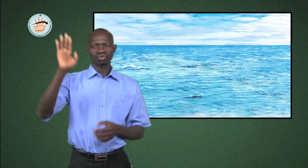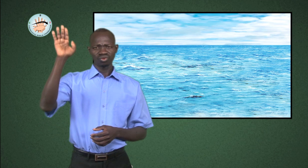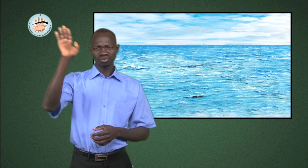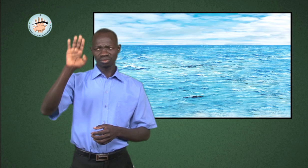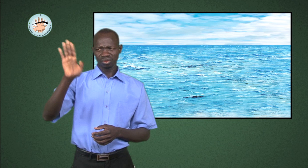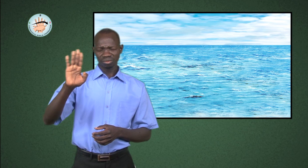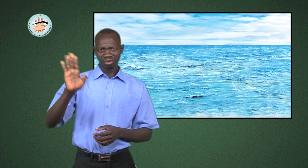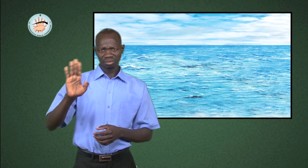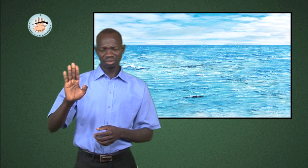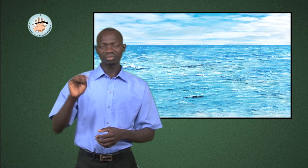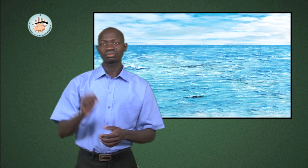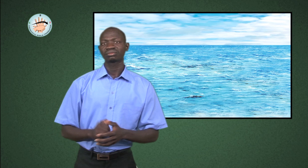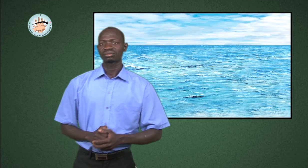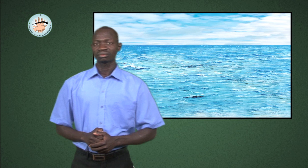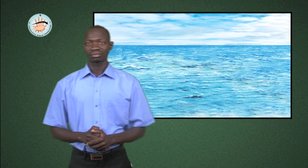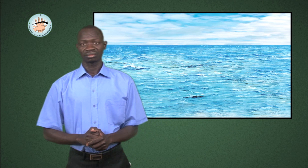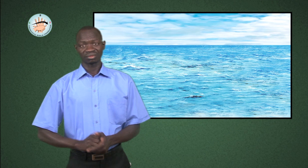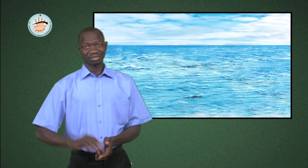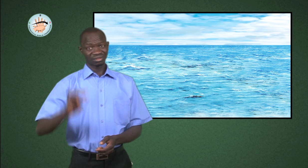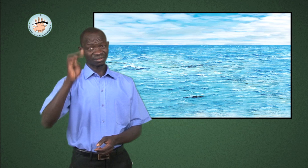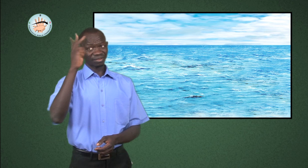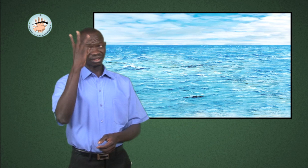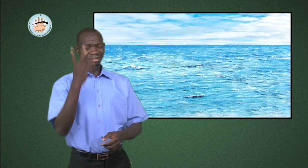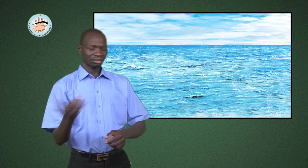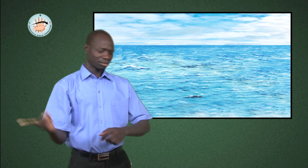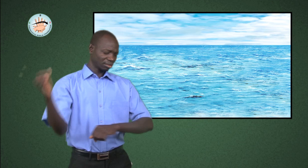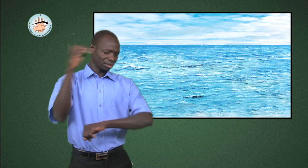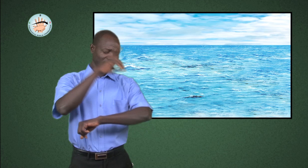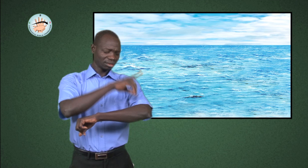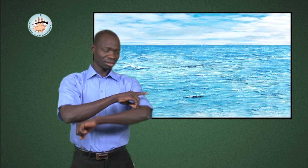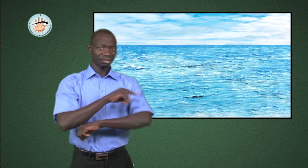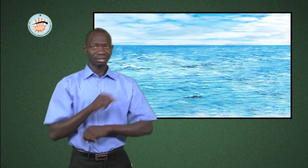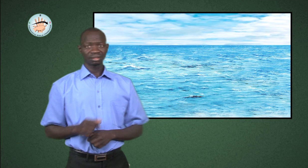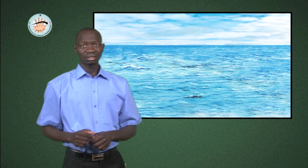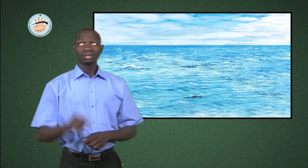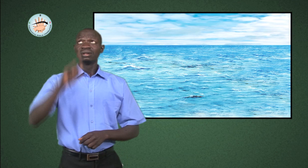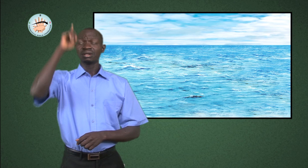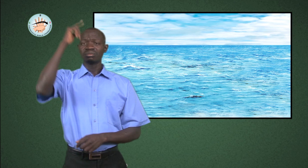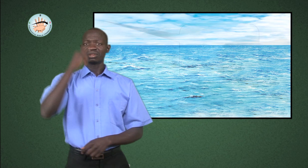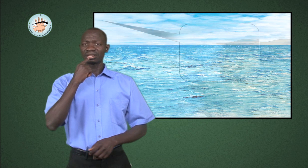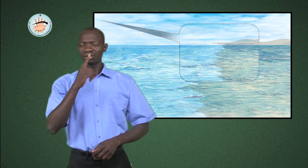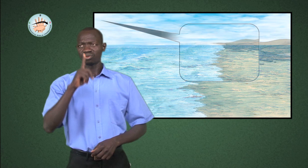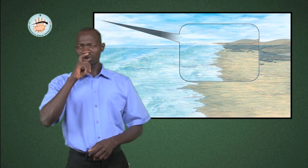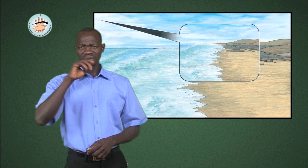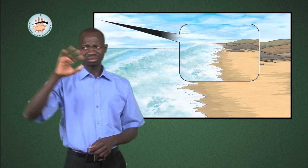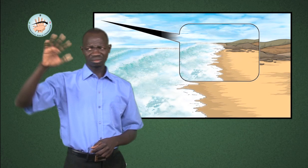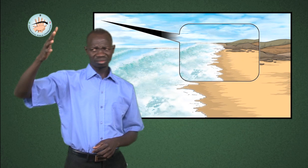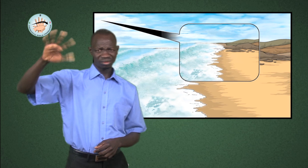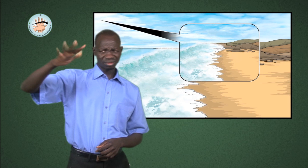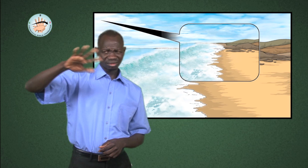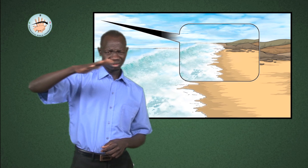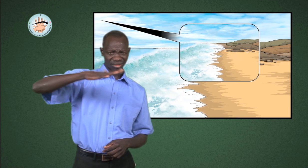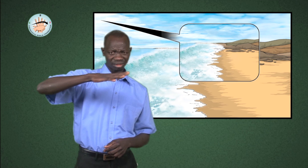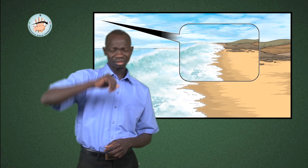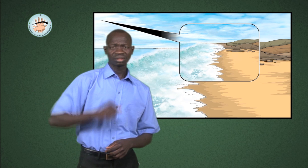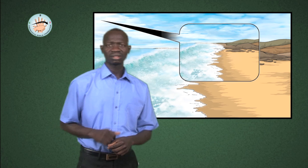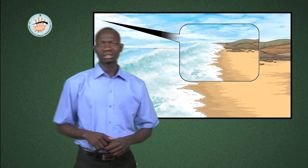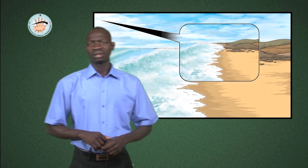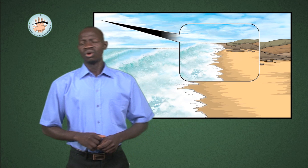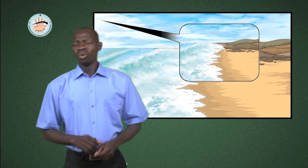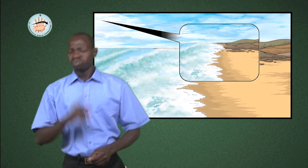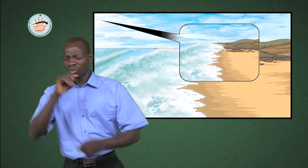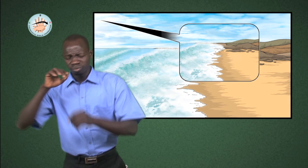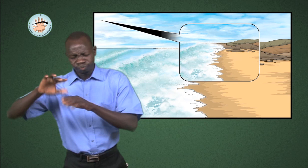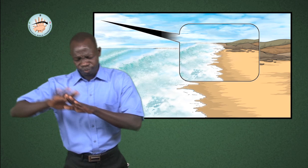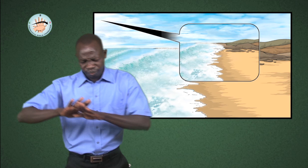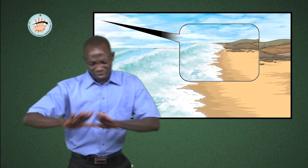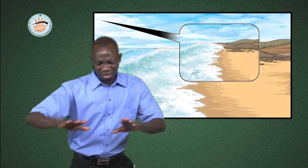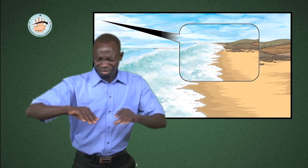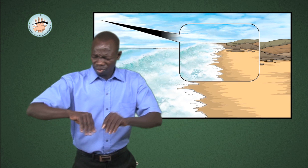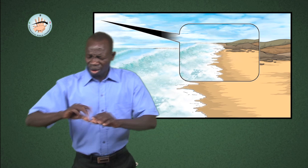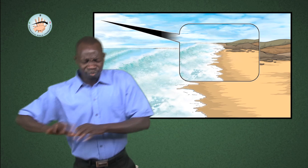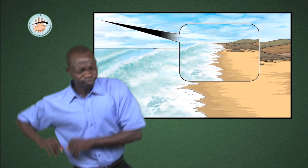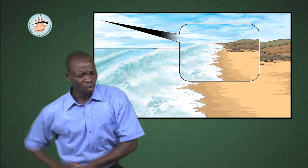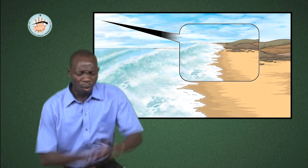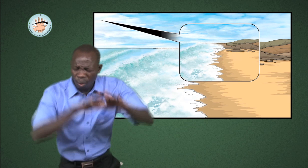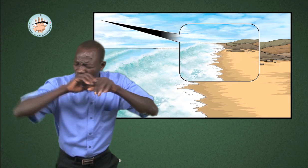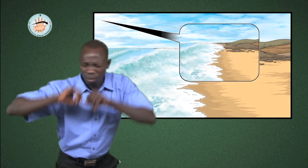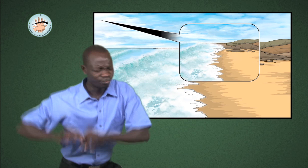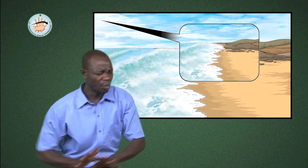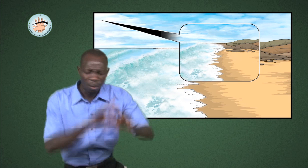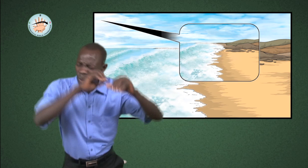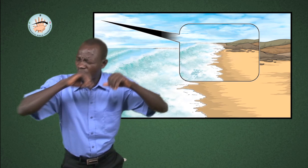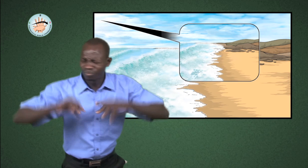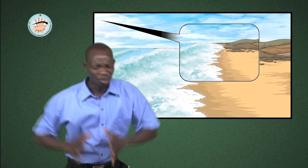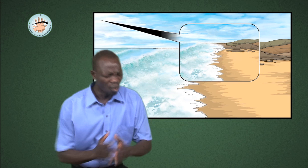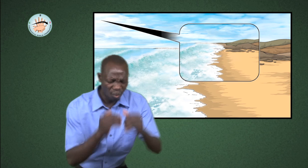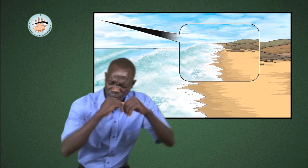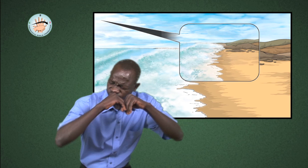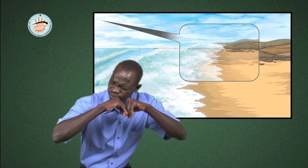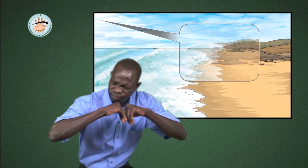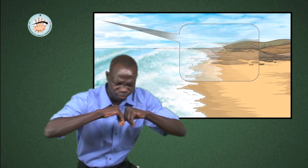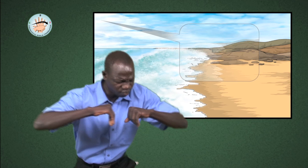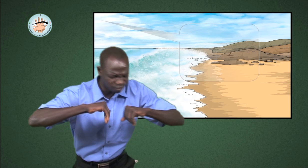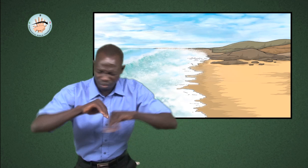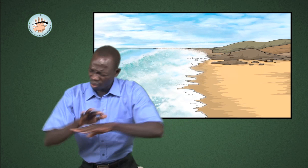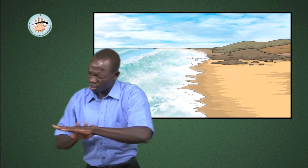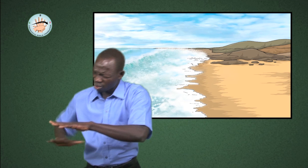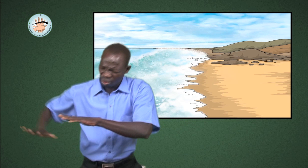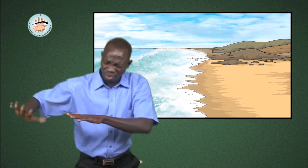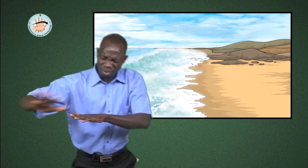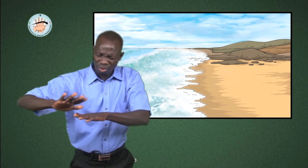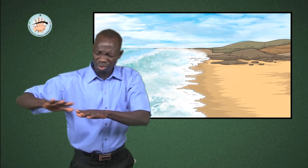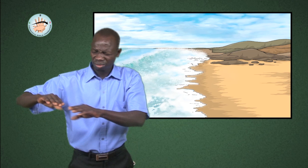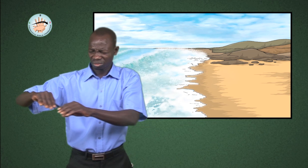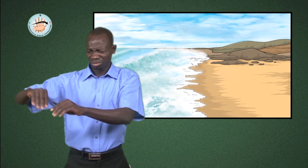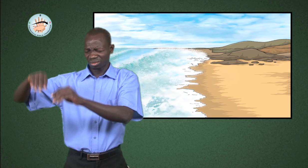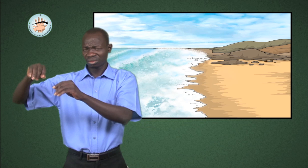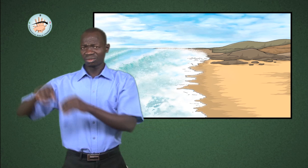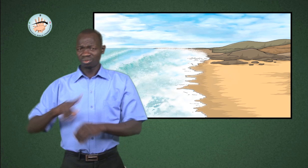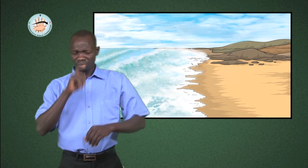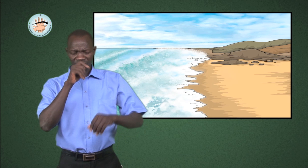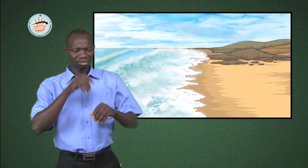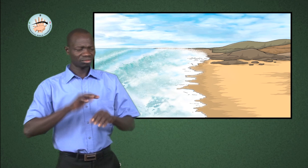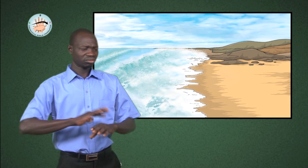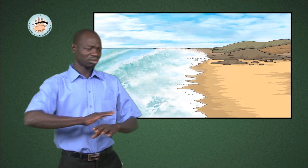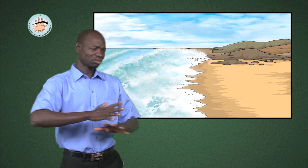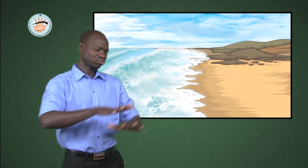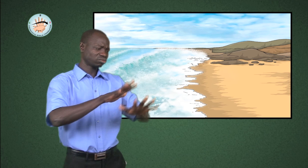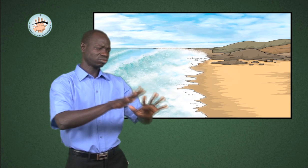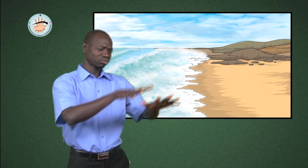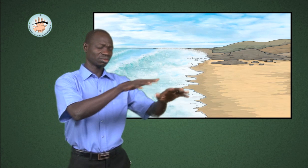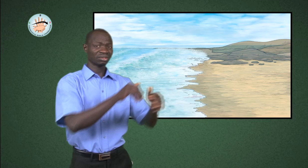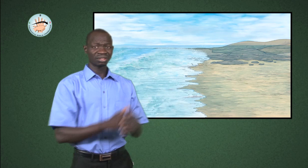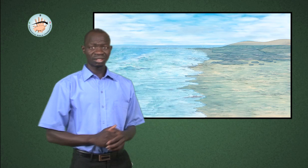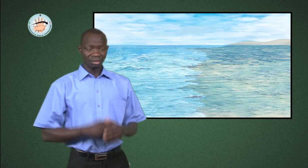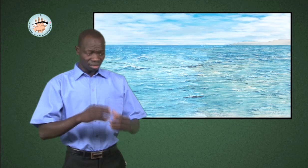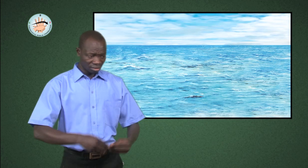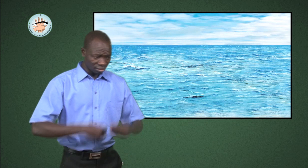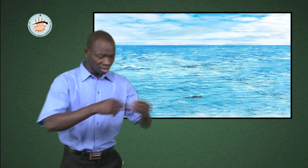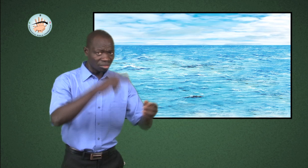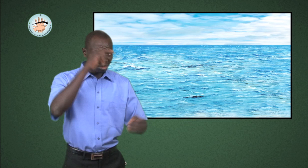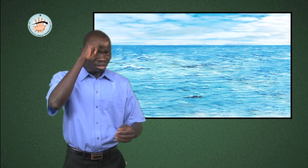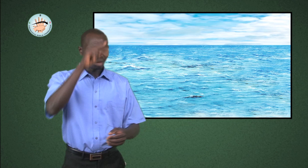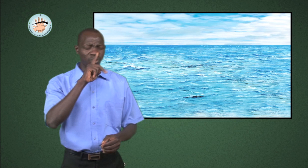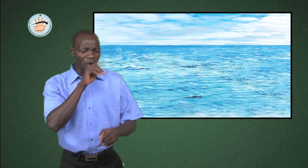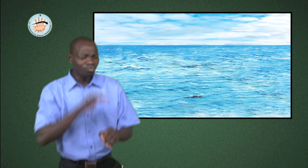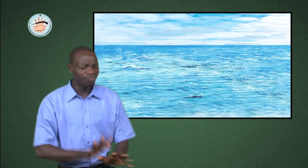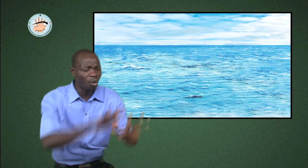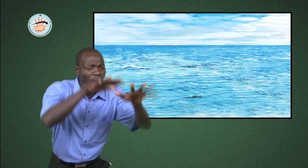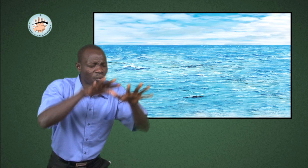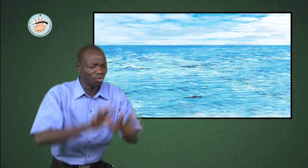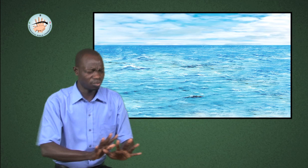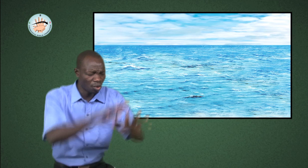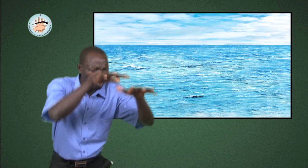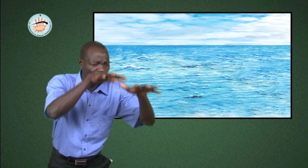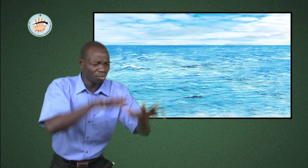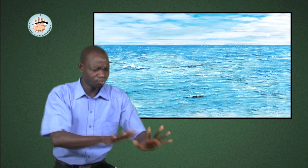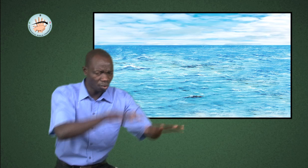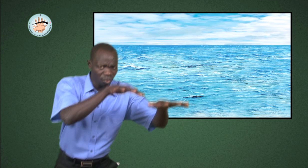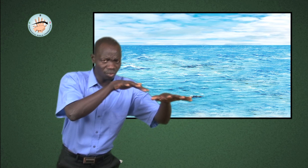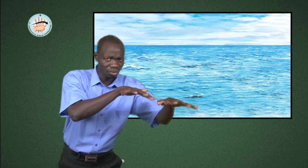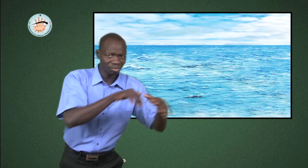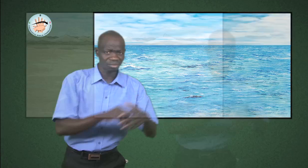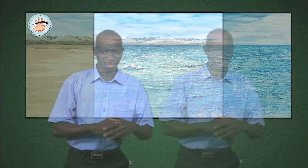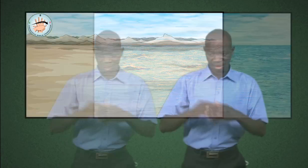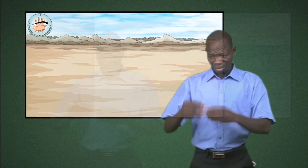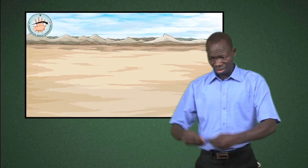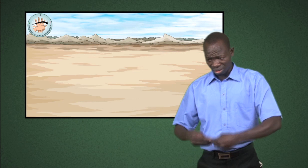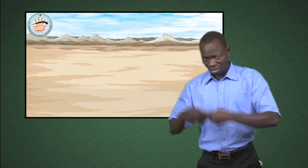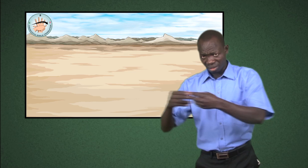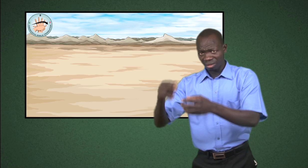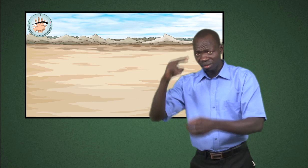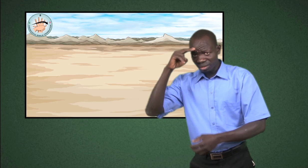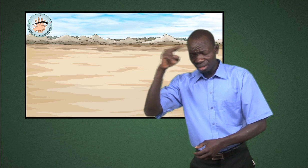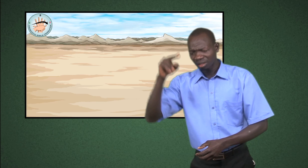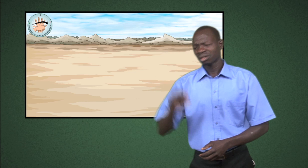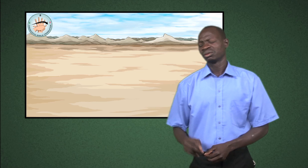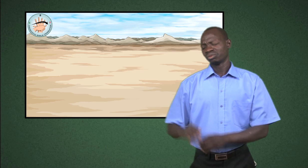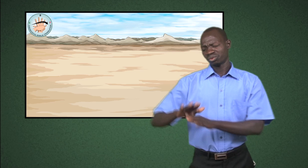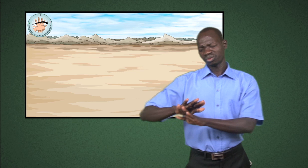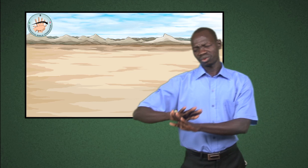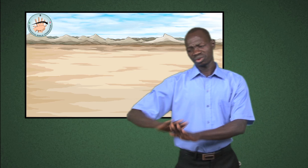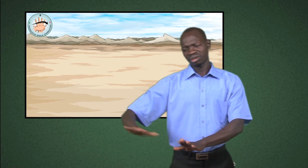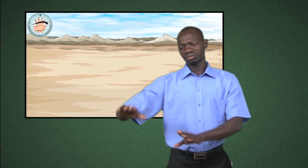And God said, “Let the waters under the sky be gathered into one place, so that the dry land may appear.”